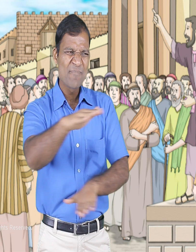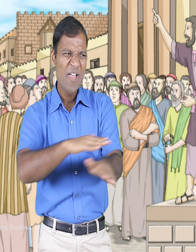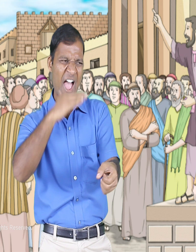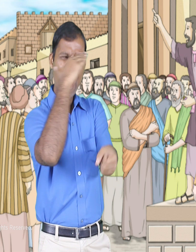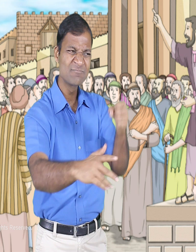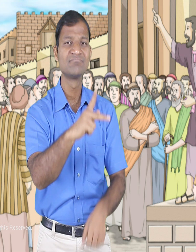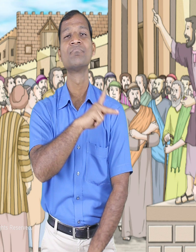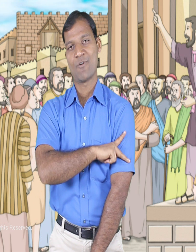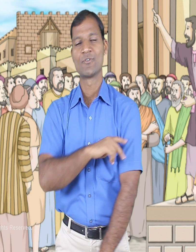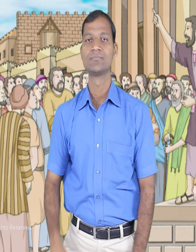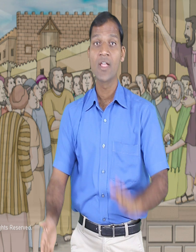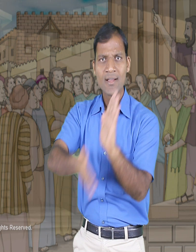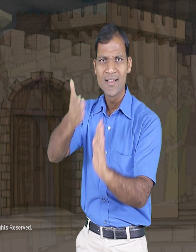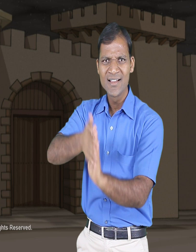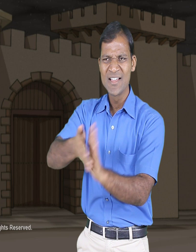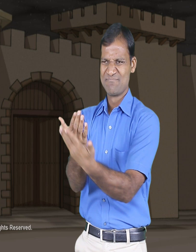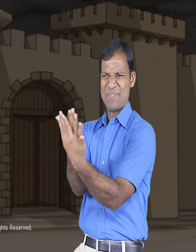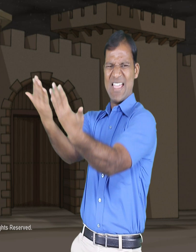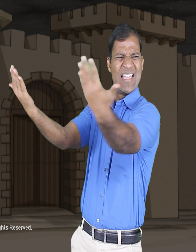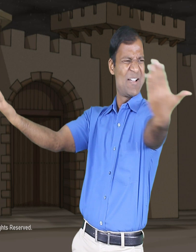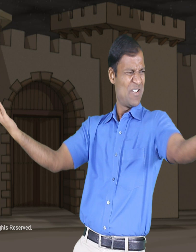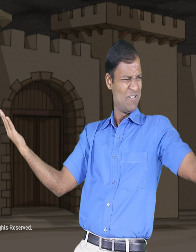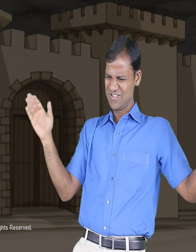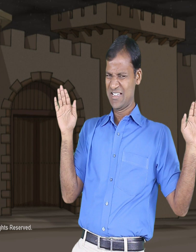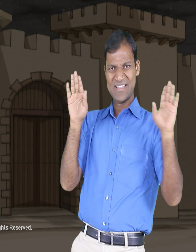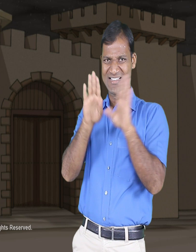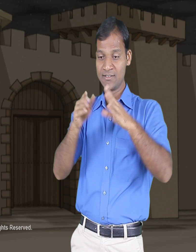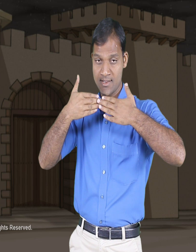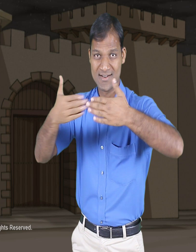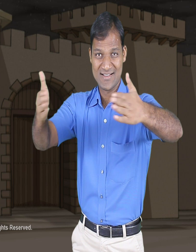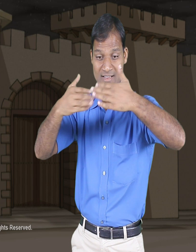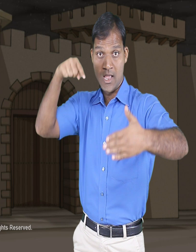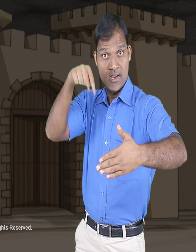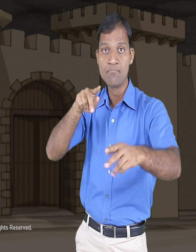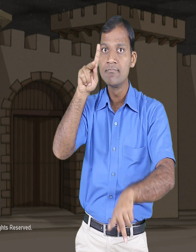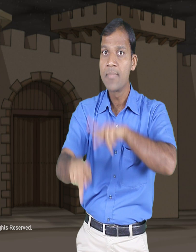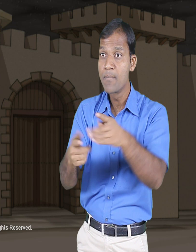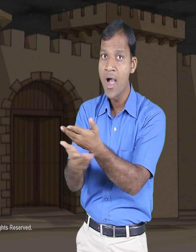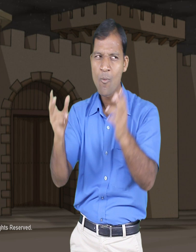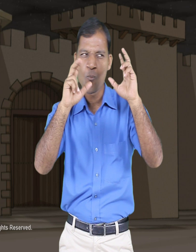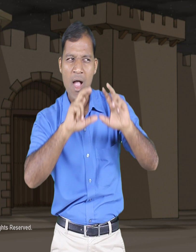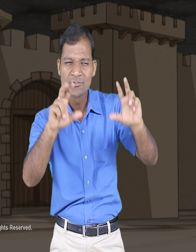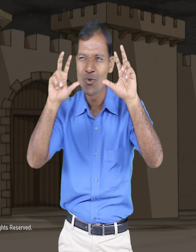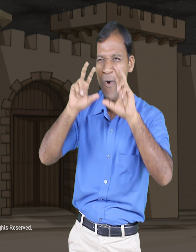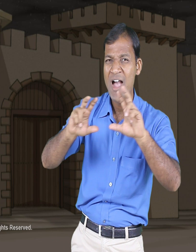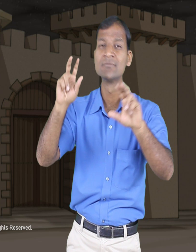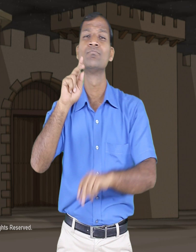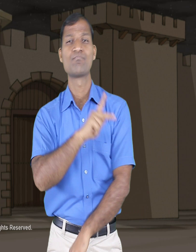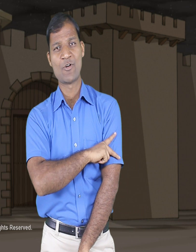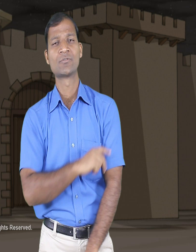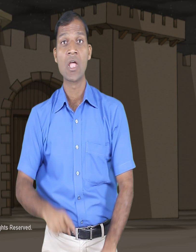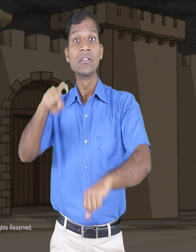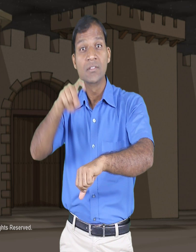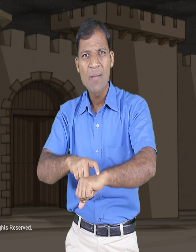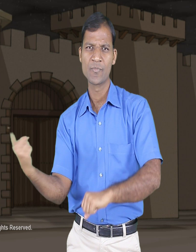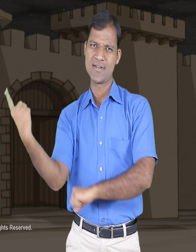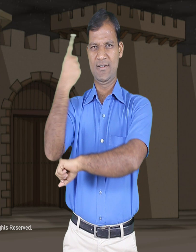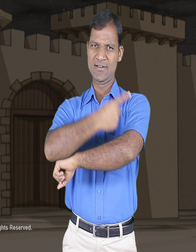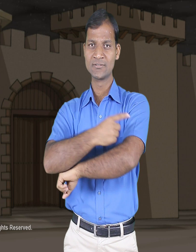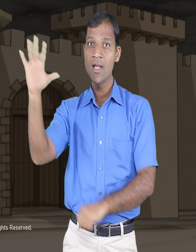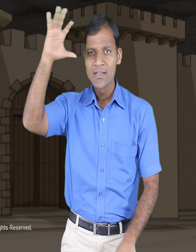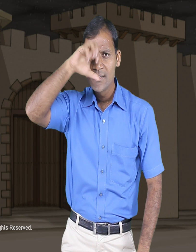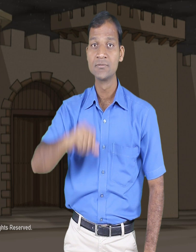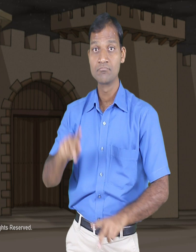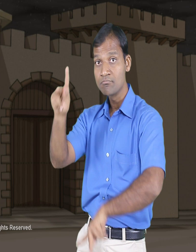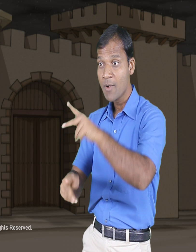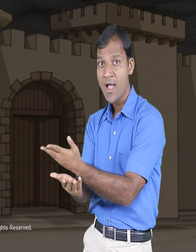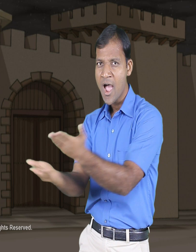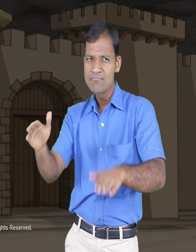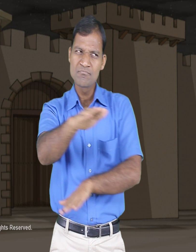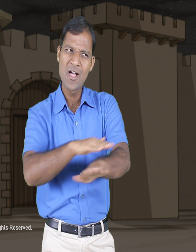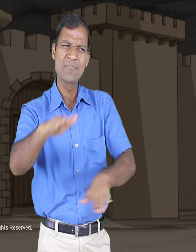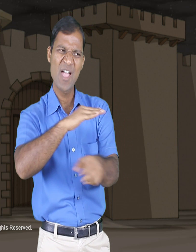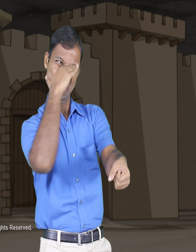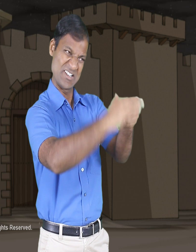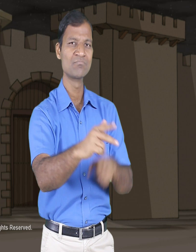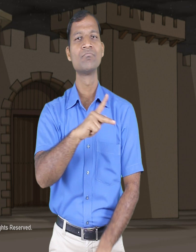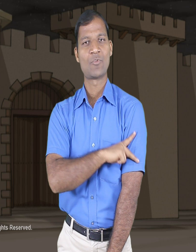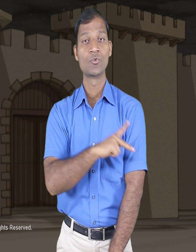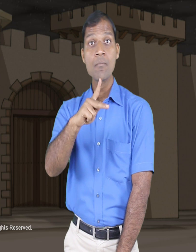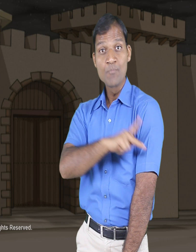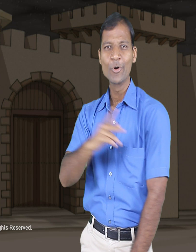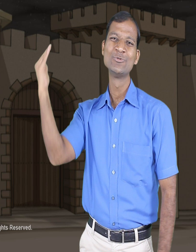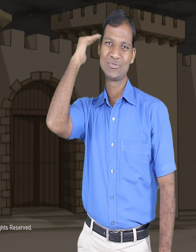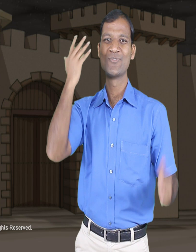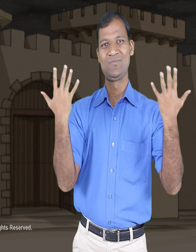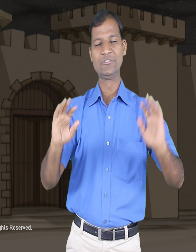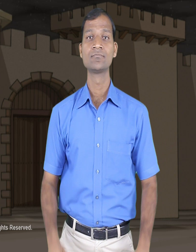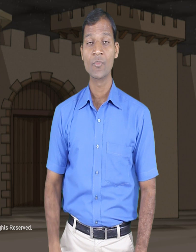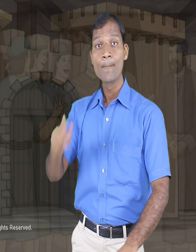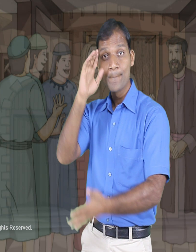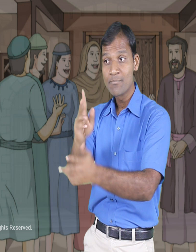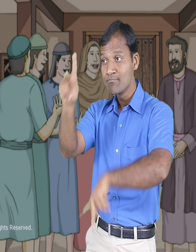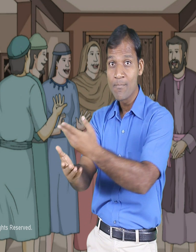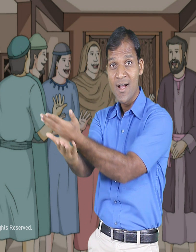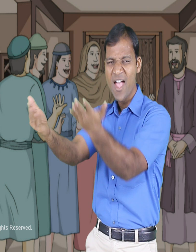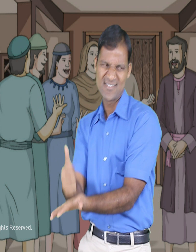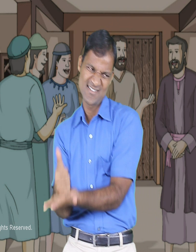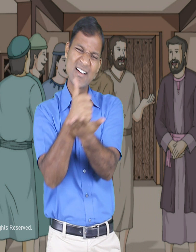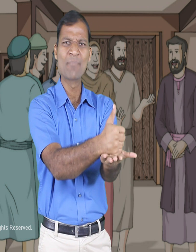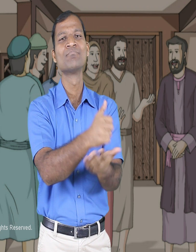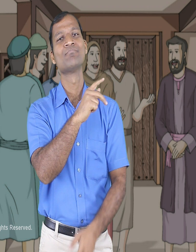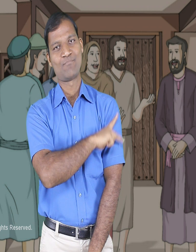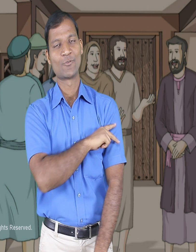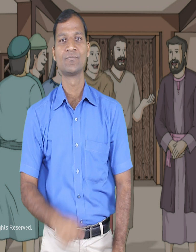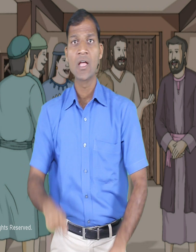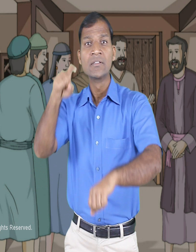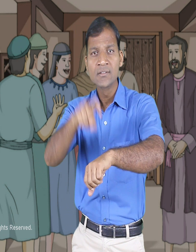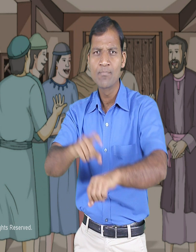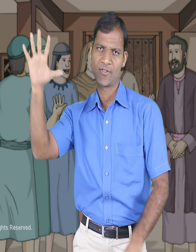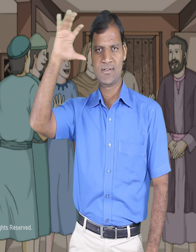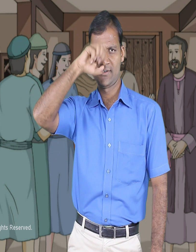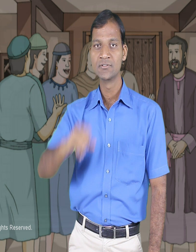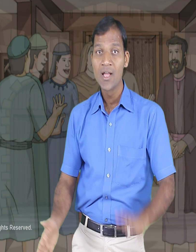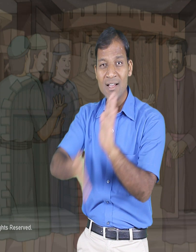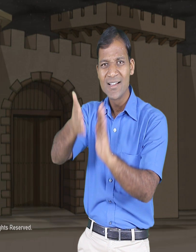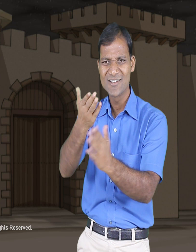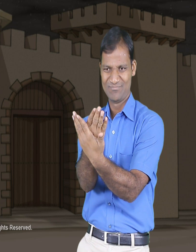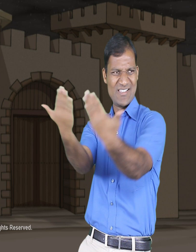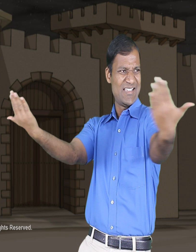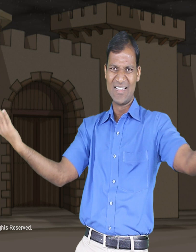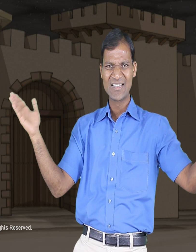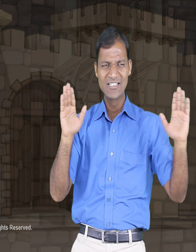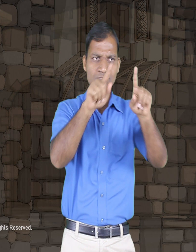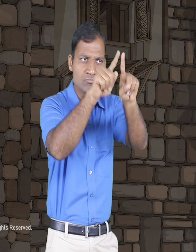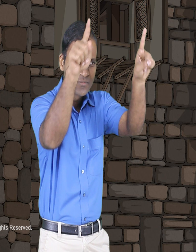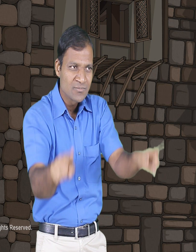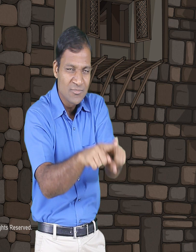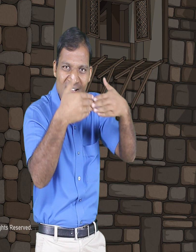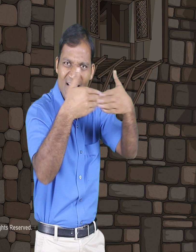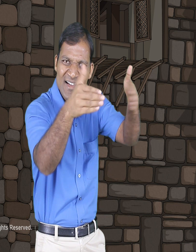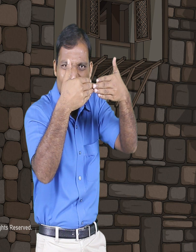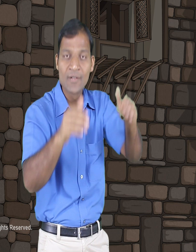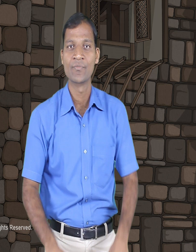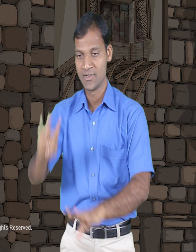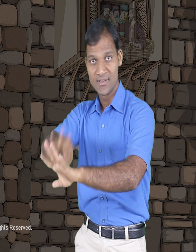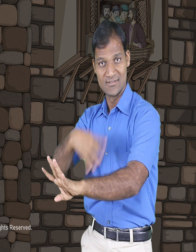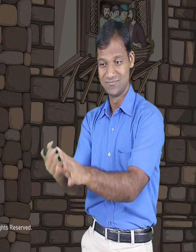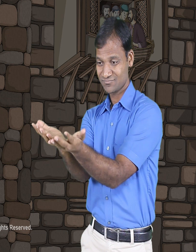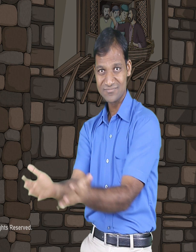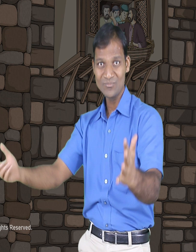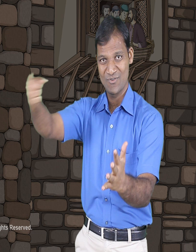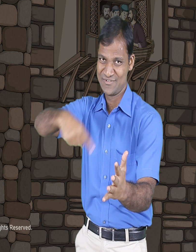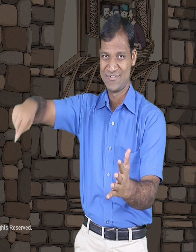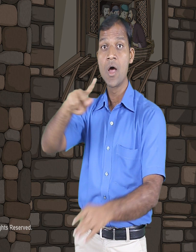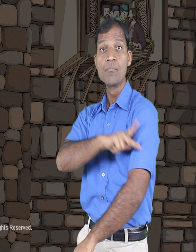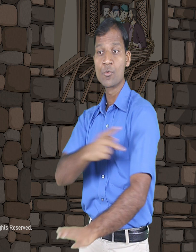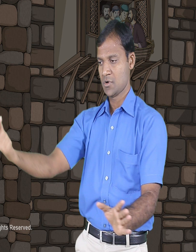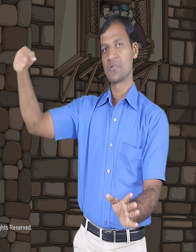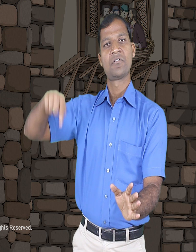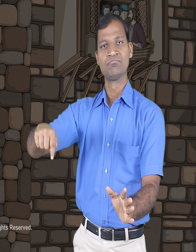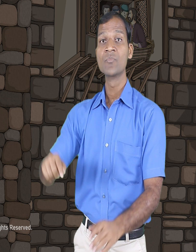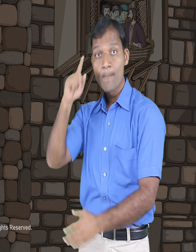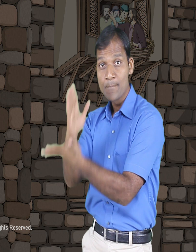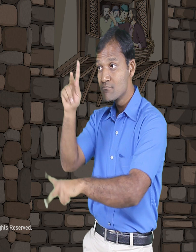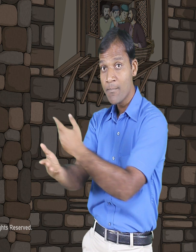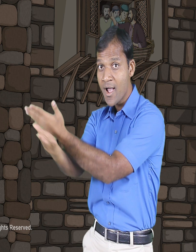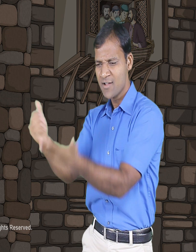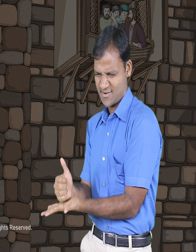After many days had passed, the Jews conspired to kill him, but Saul learned of their plot. Day and night they watched the city gates in order to kill him.